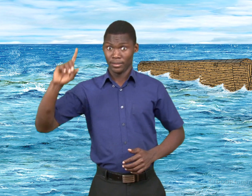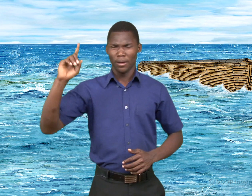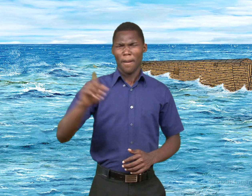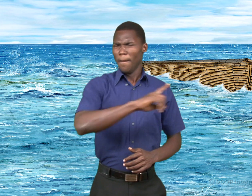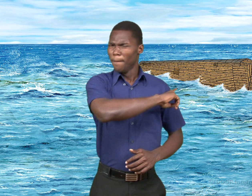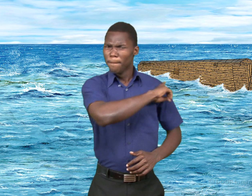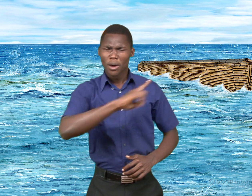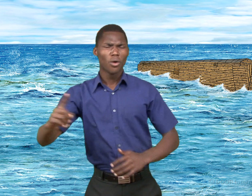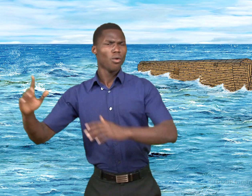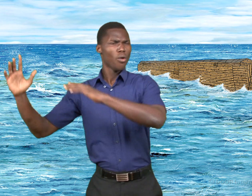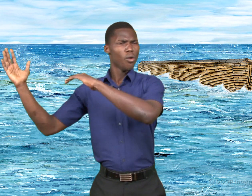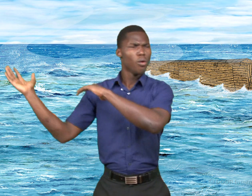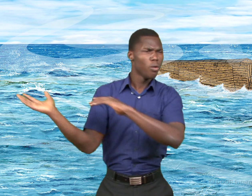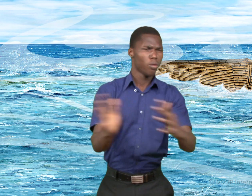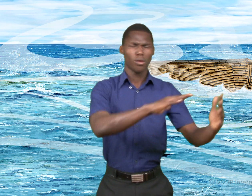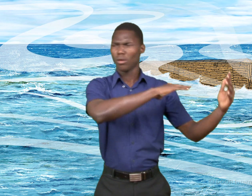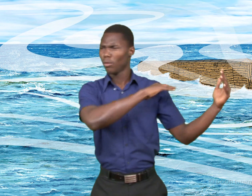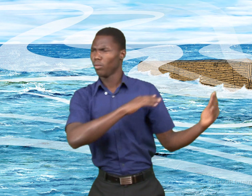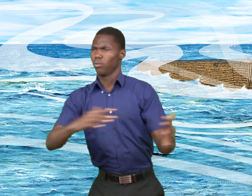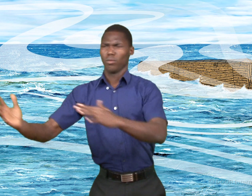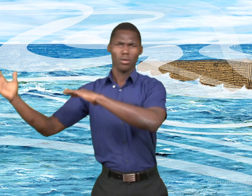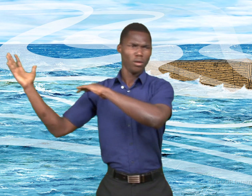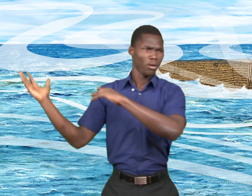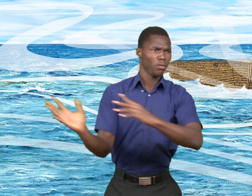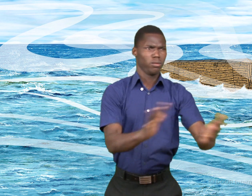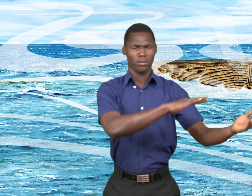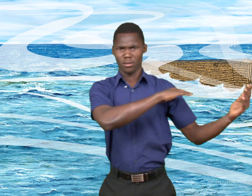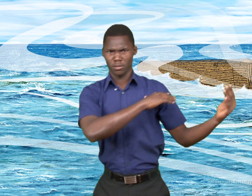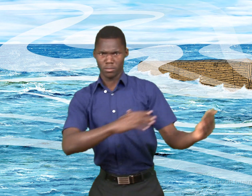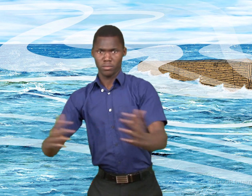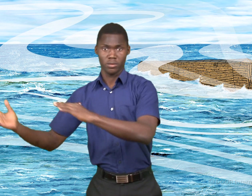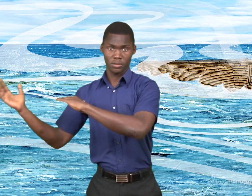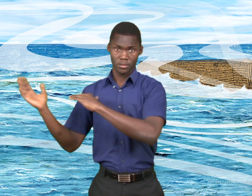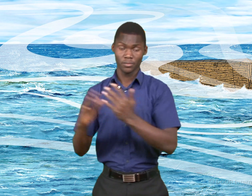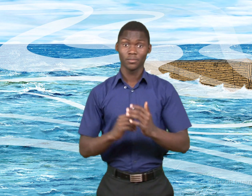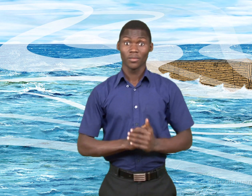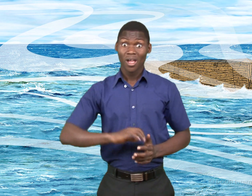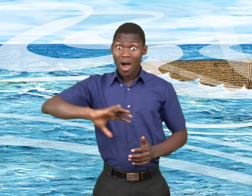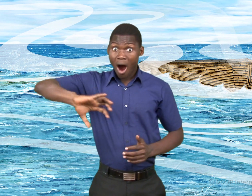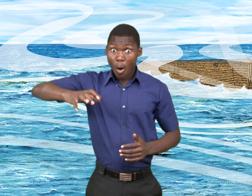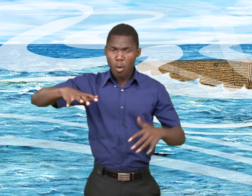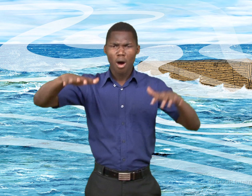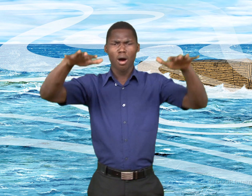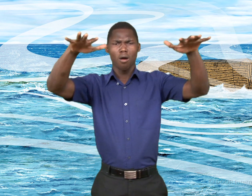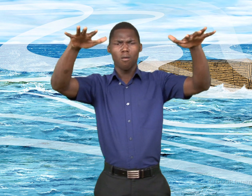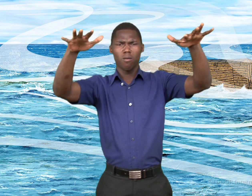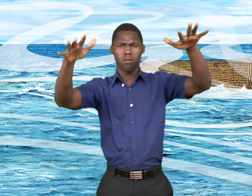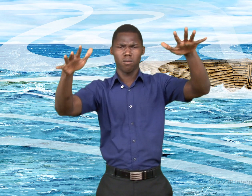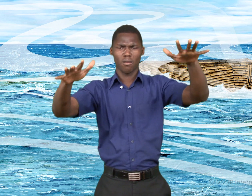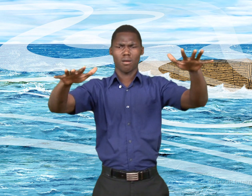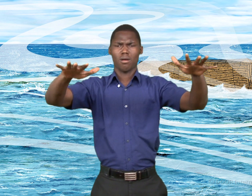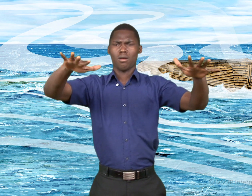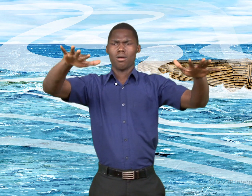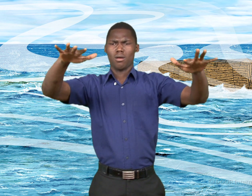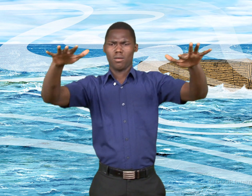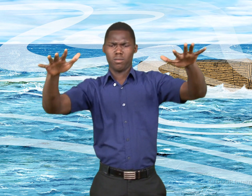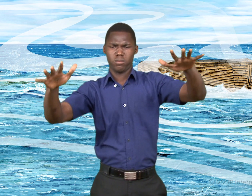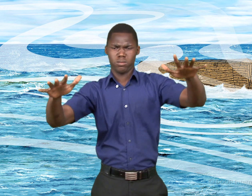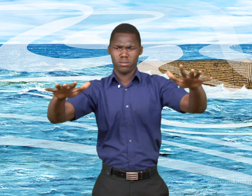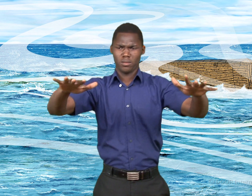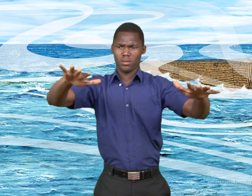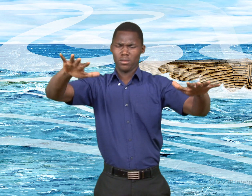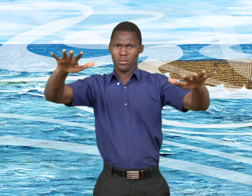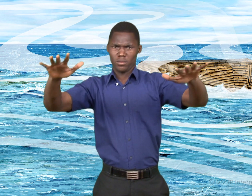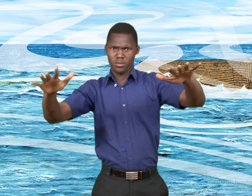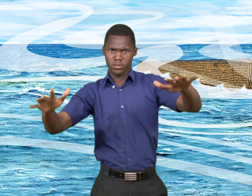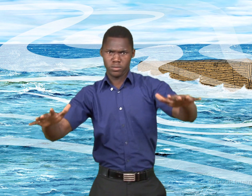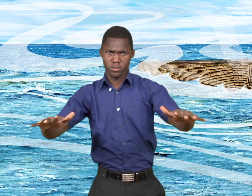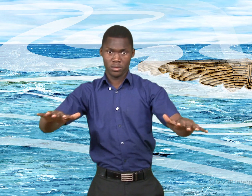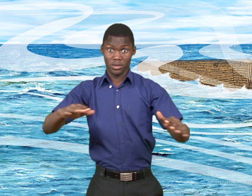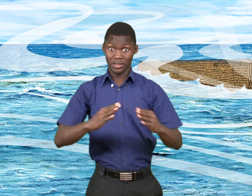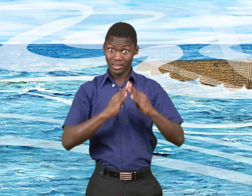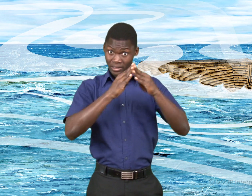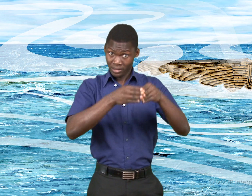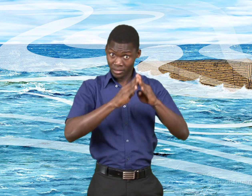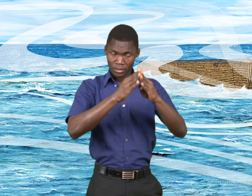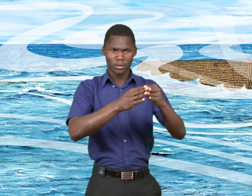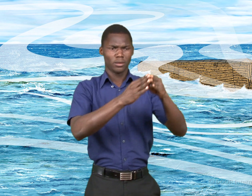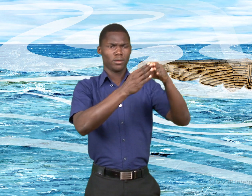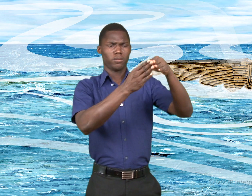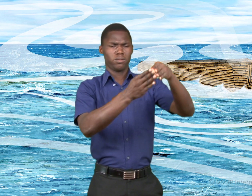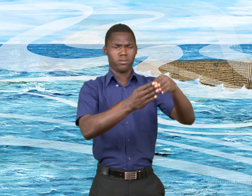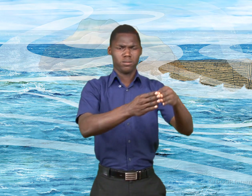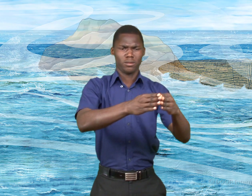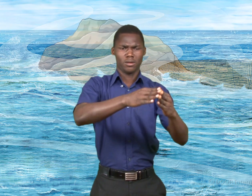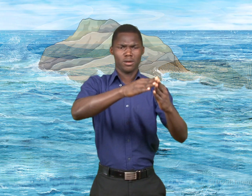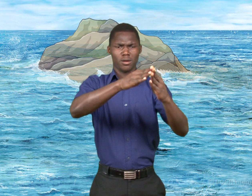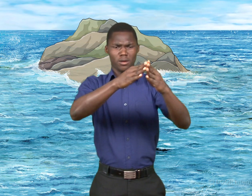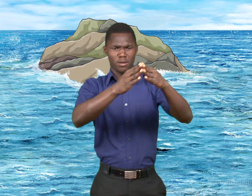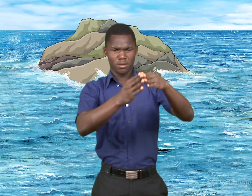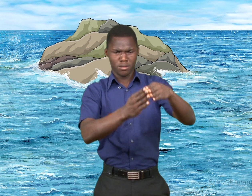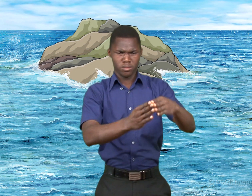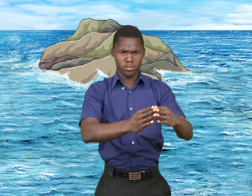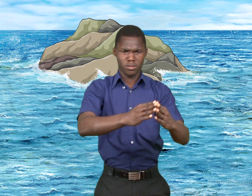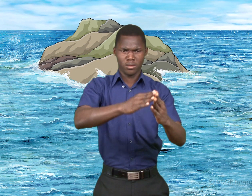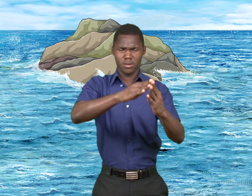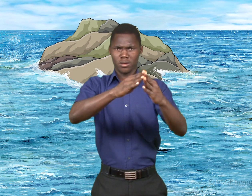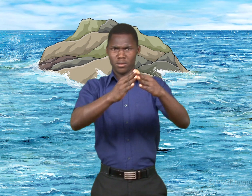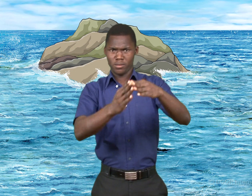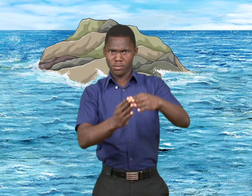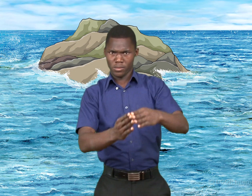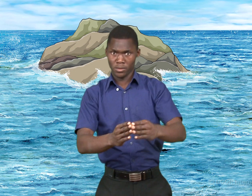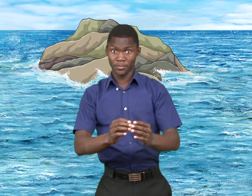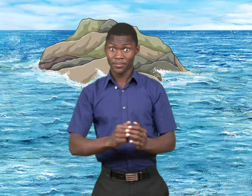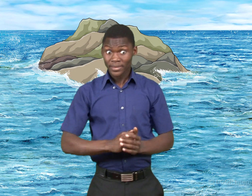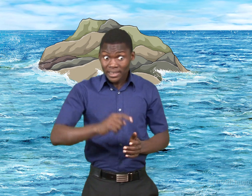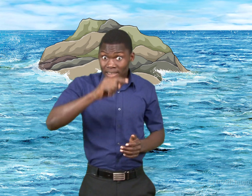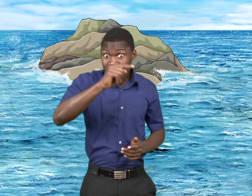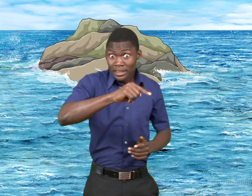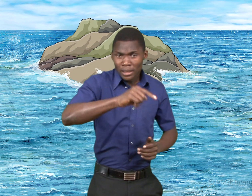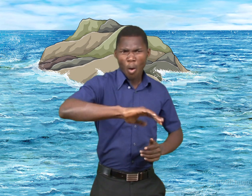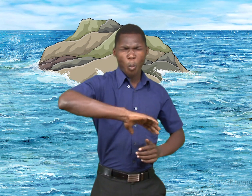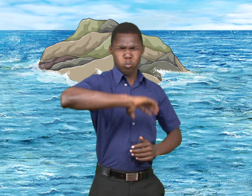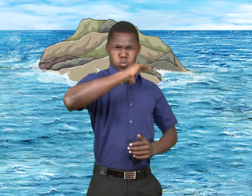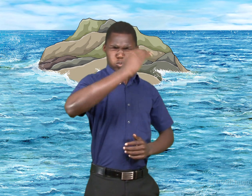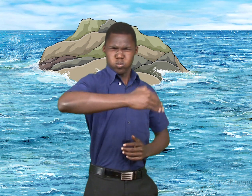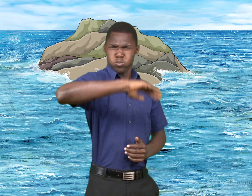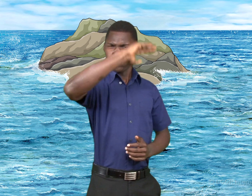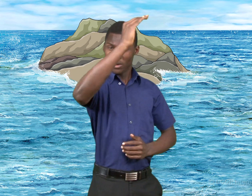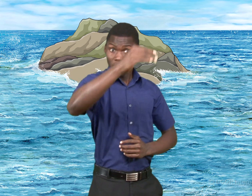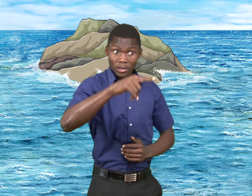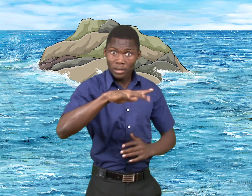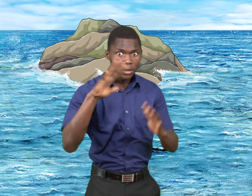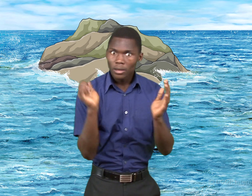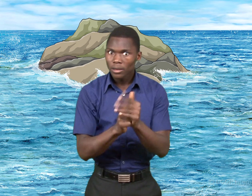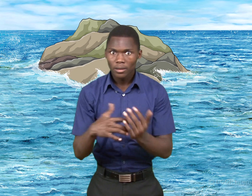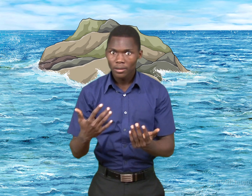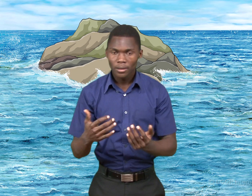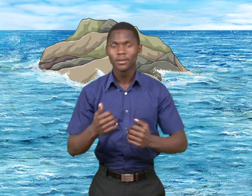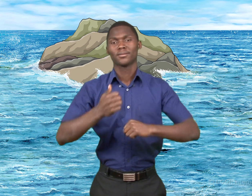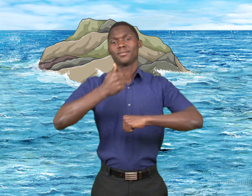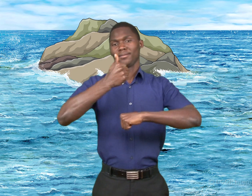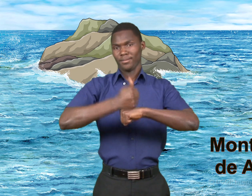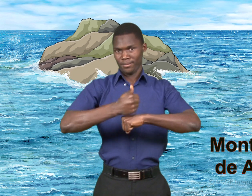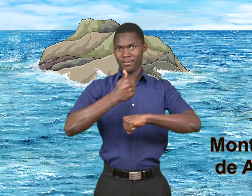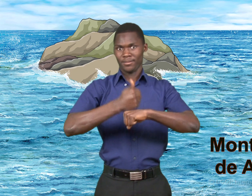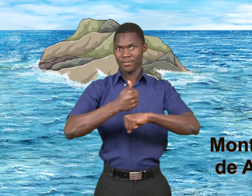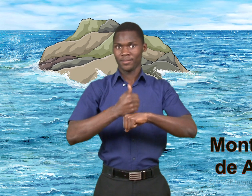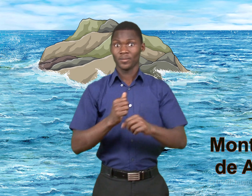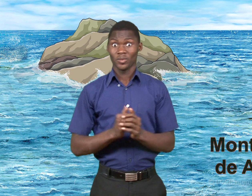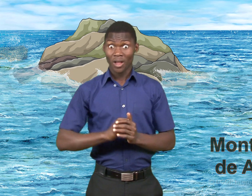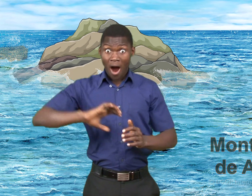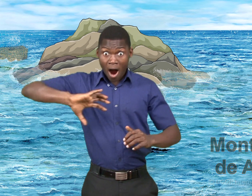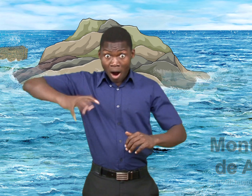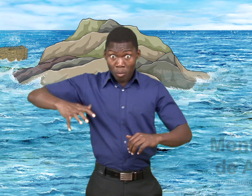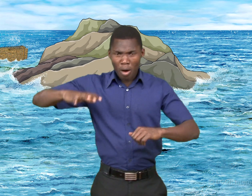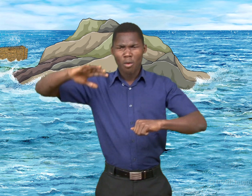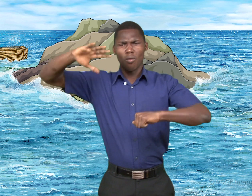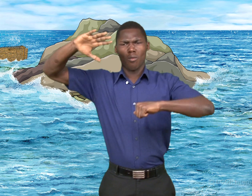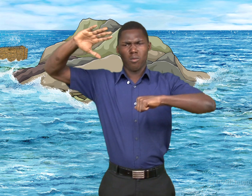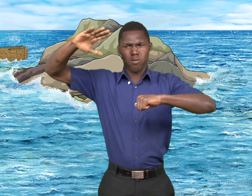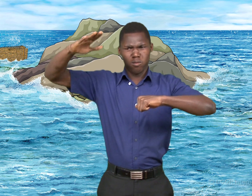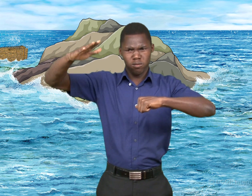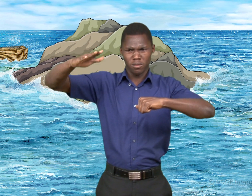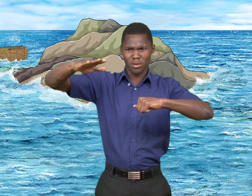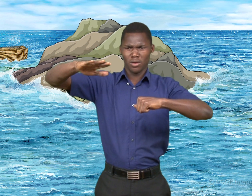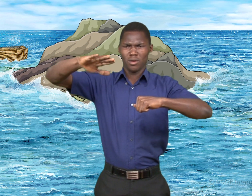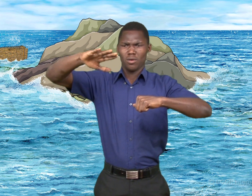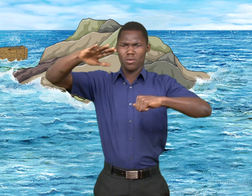And God sent a wind over the earth, and the waters began to subside. The springs of the deep and the floodgates of the heavens were closed, and the rain from the sky was restrained.